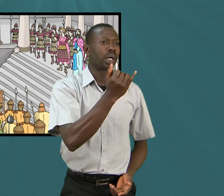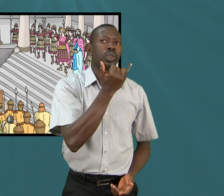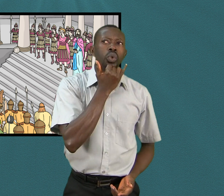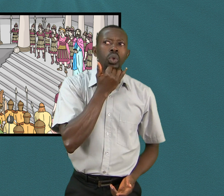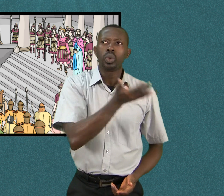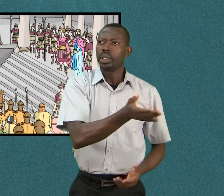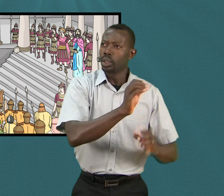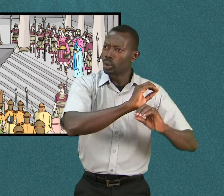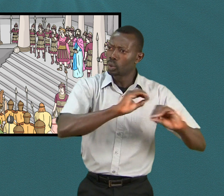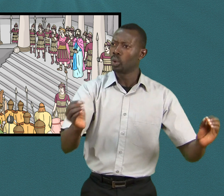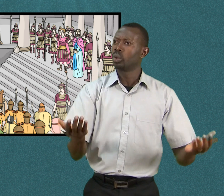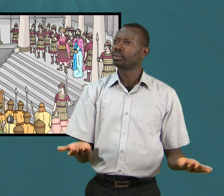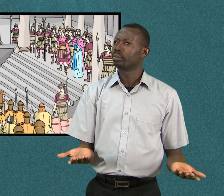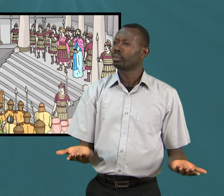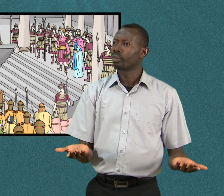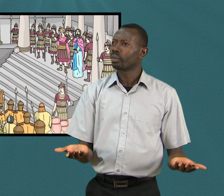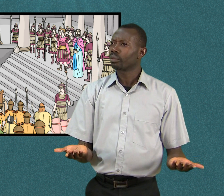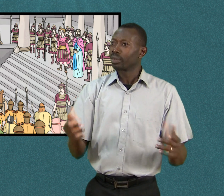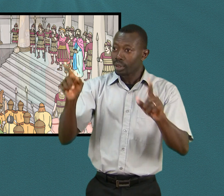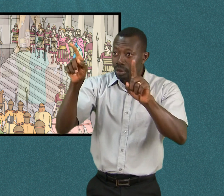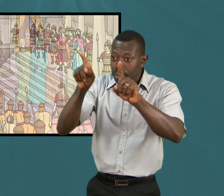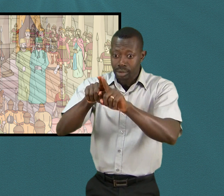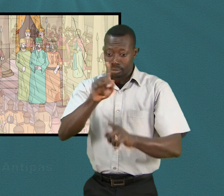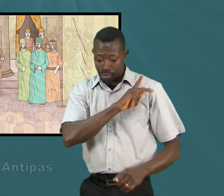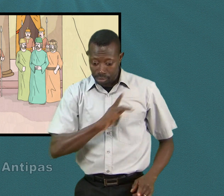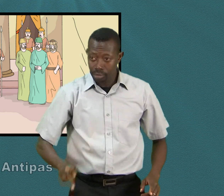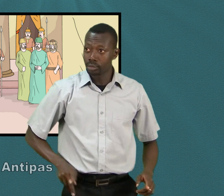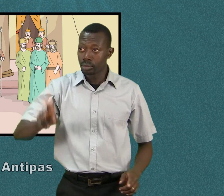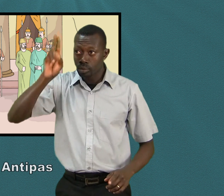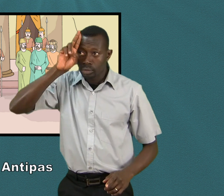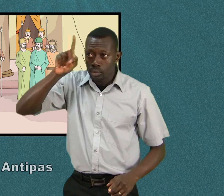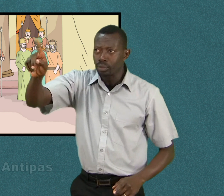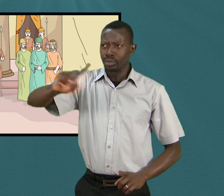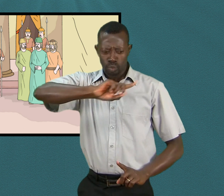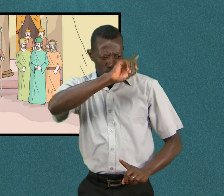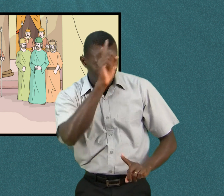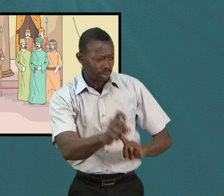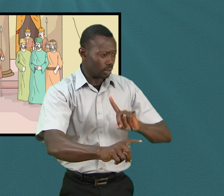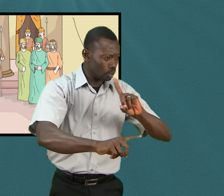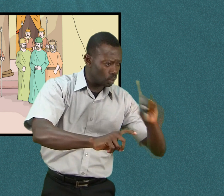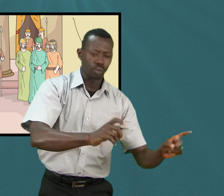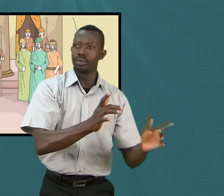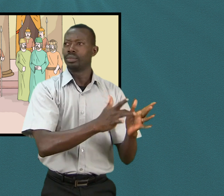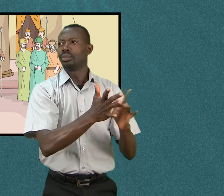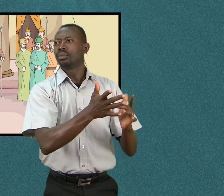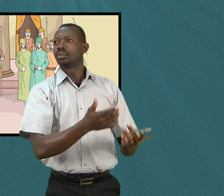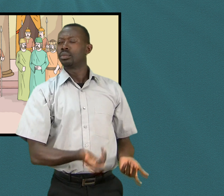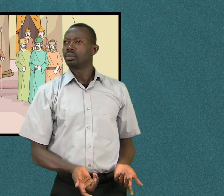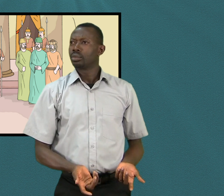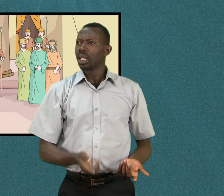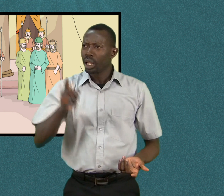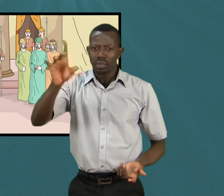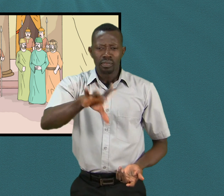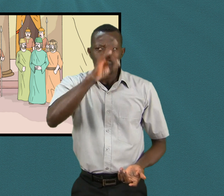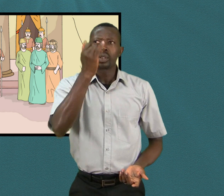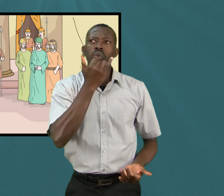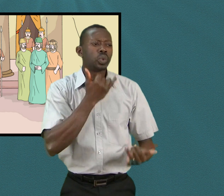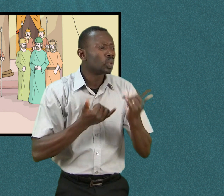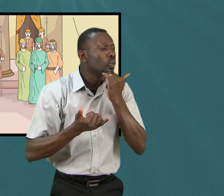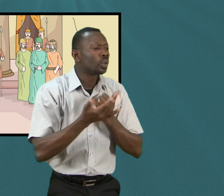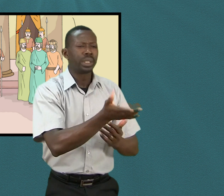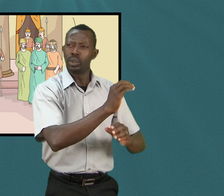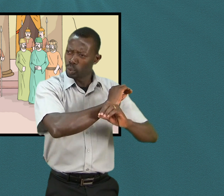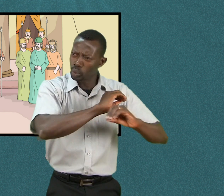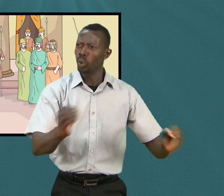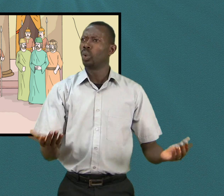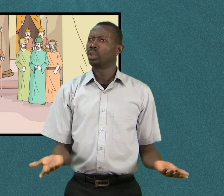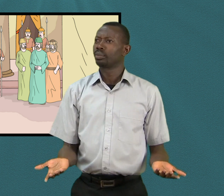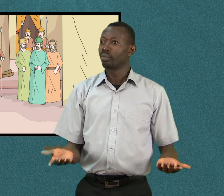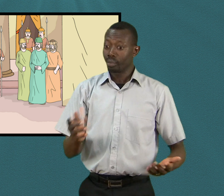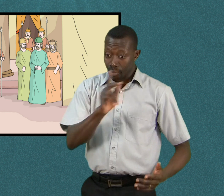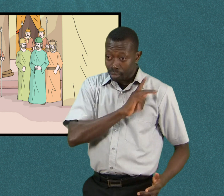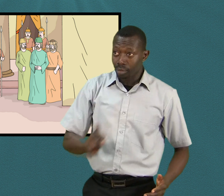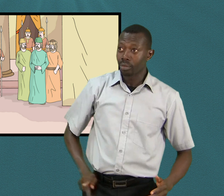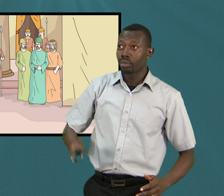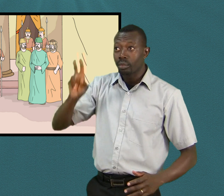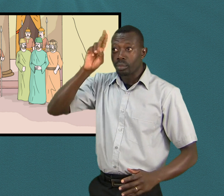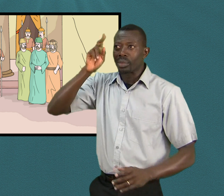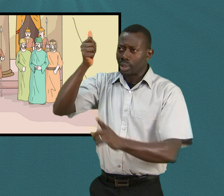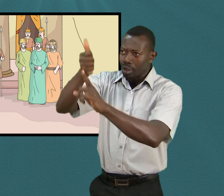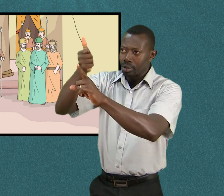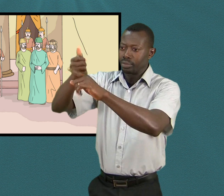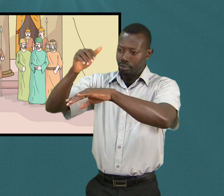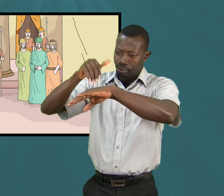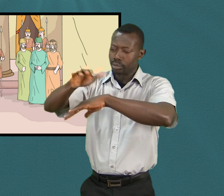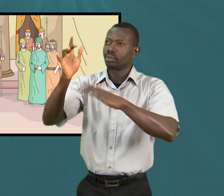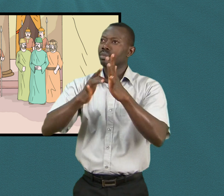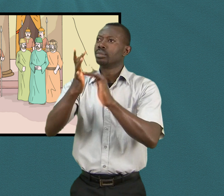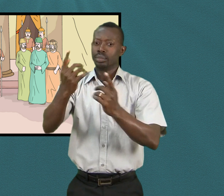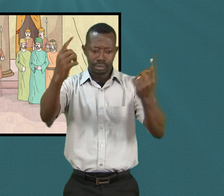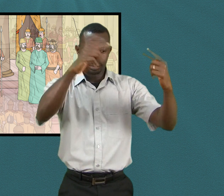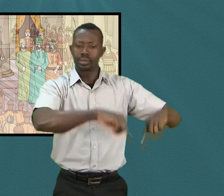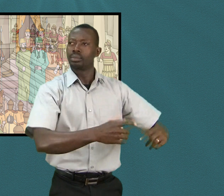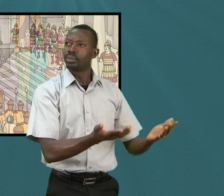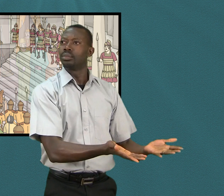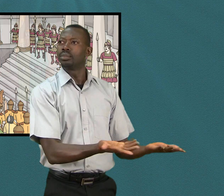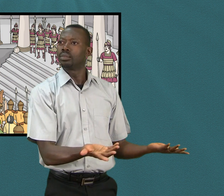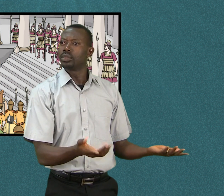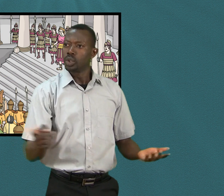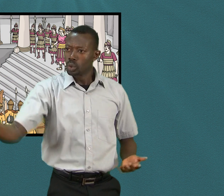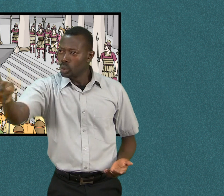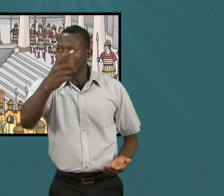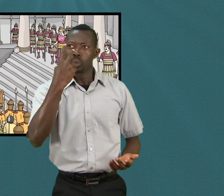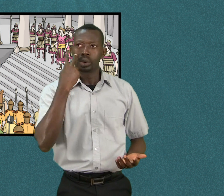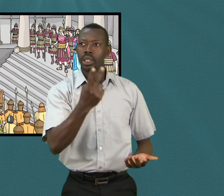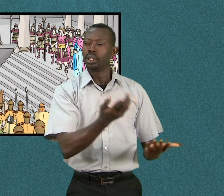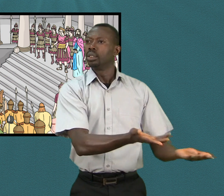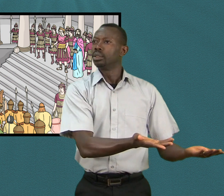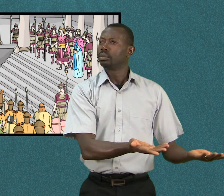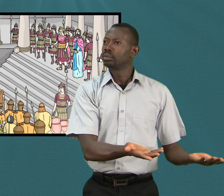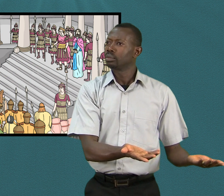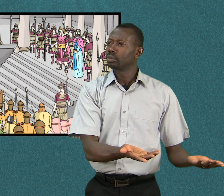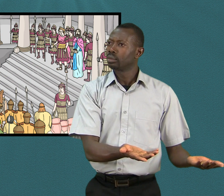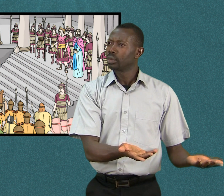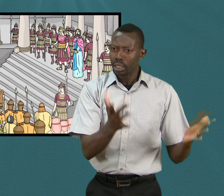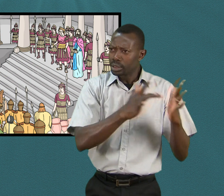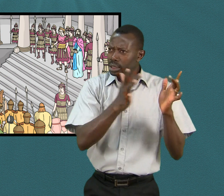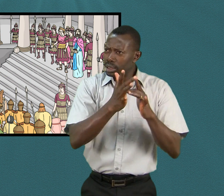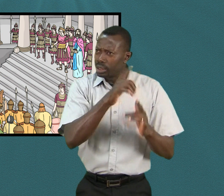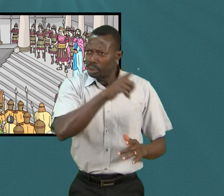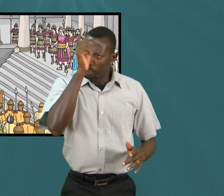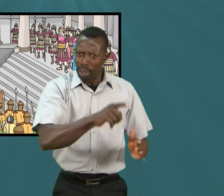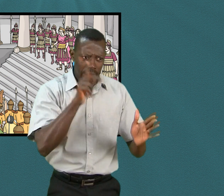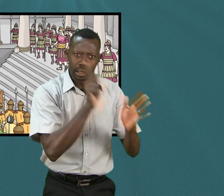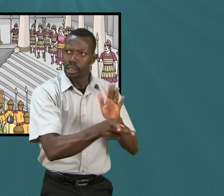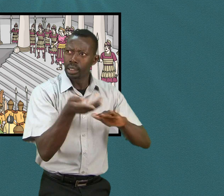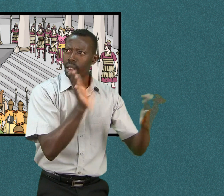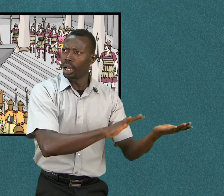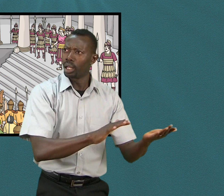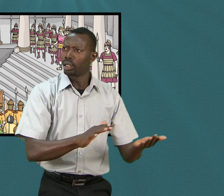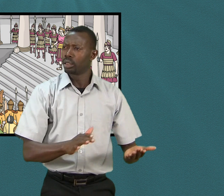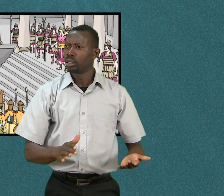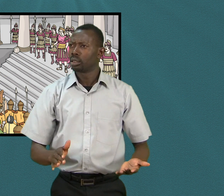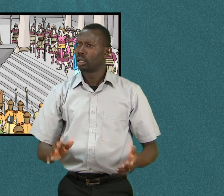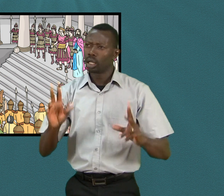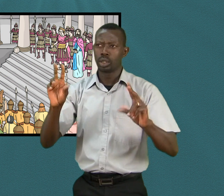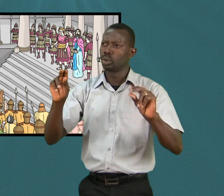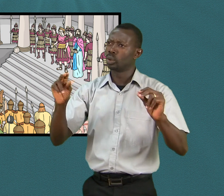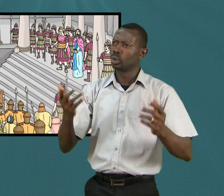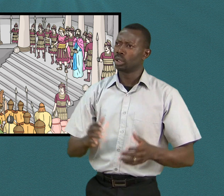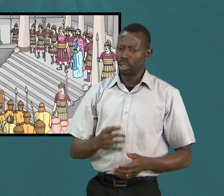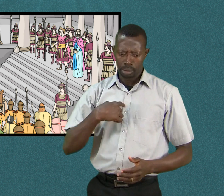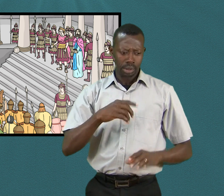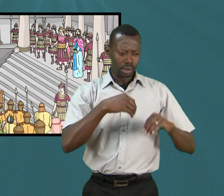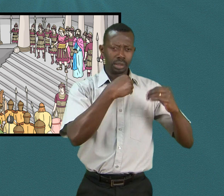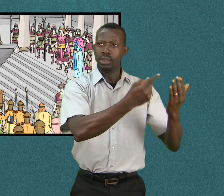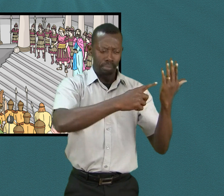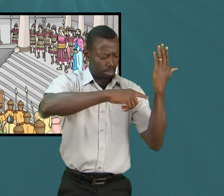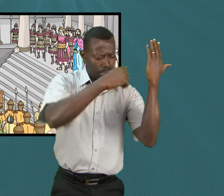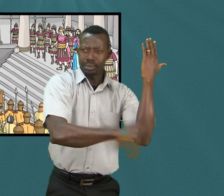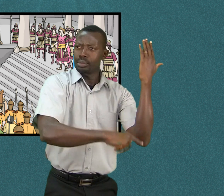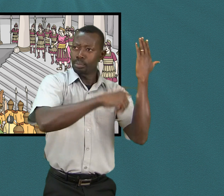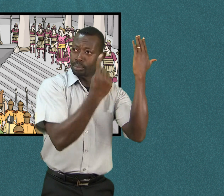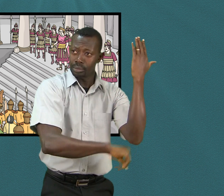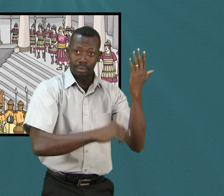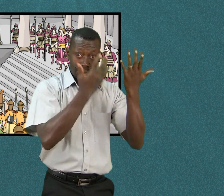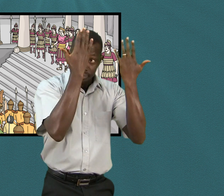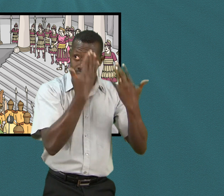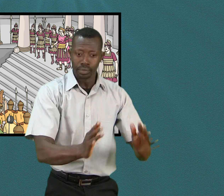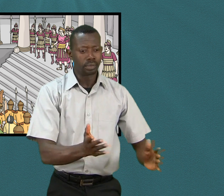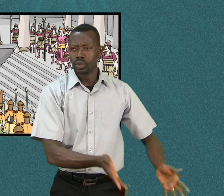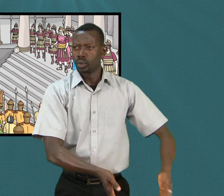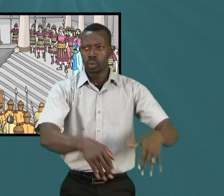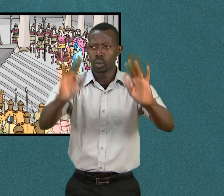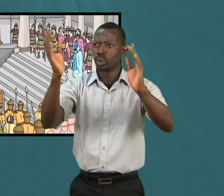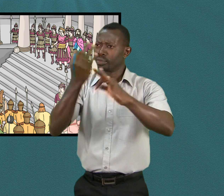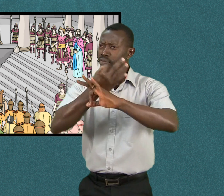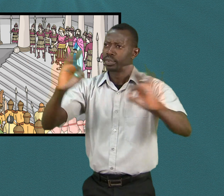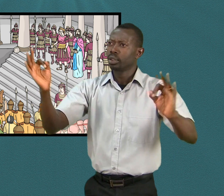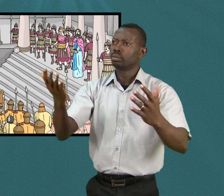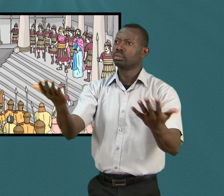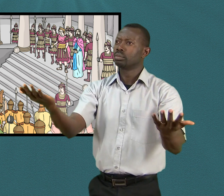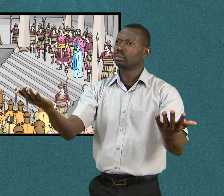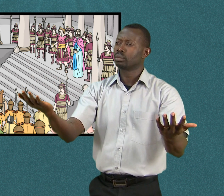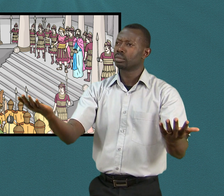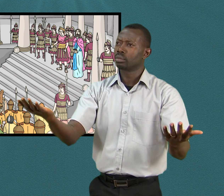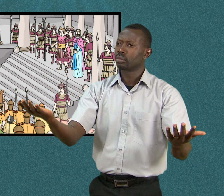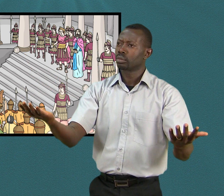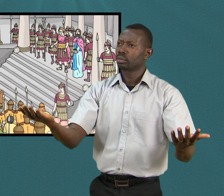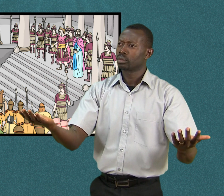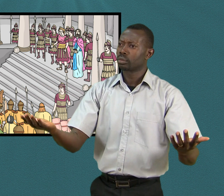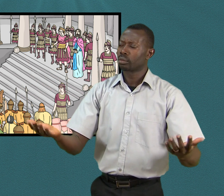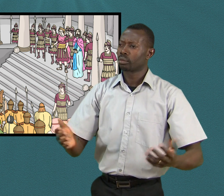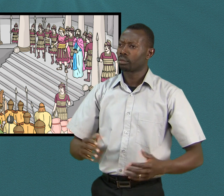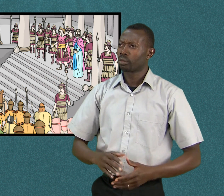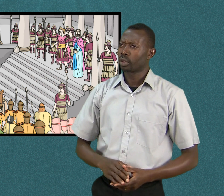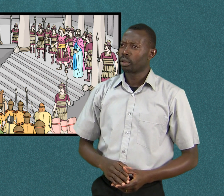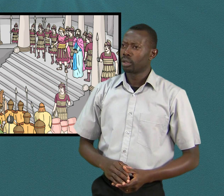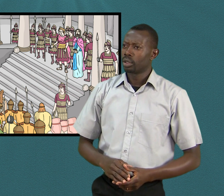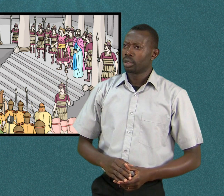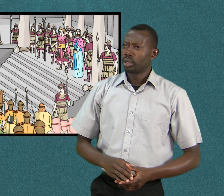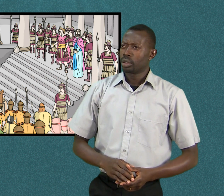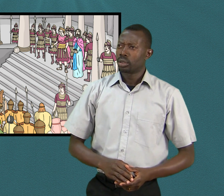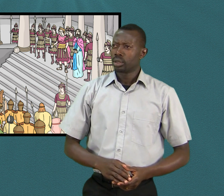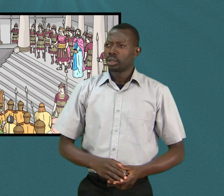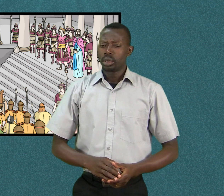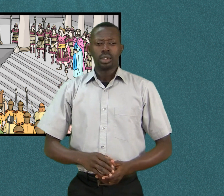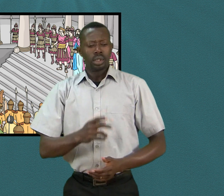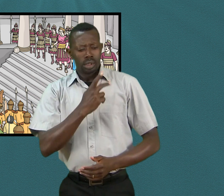For he knew it was out of envy that they had handed Jesus over to him.